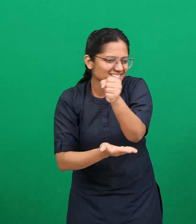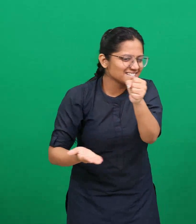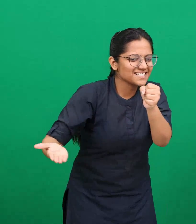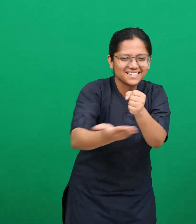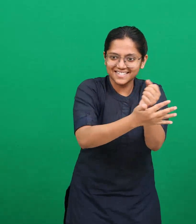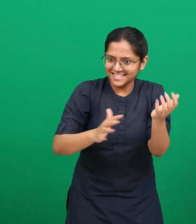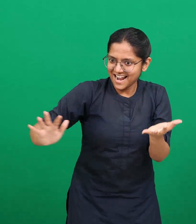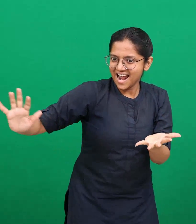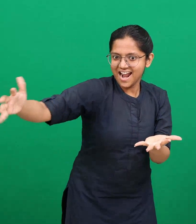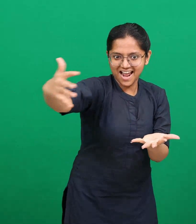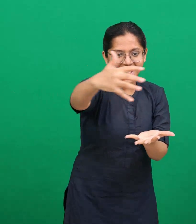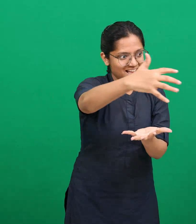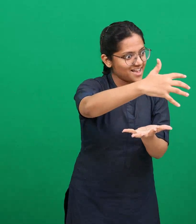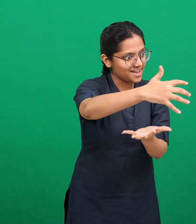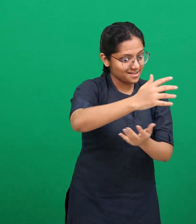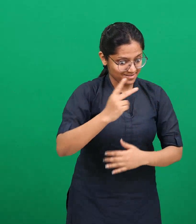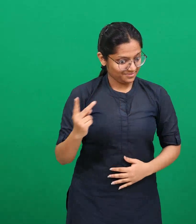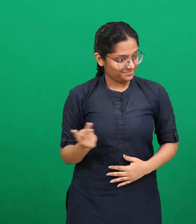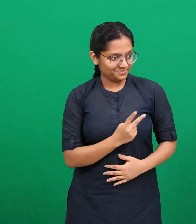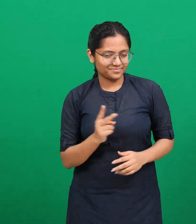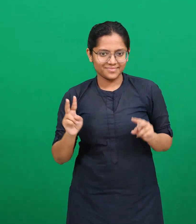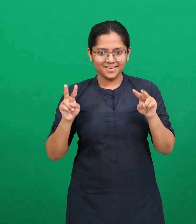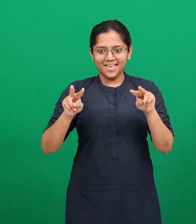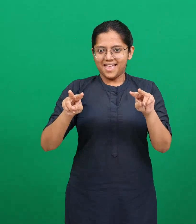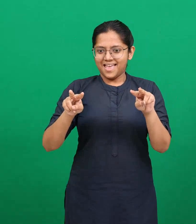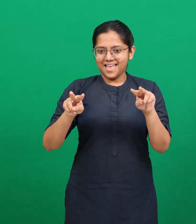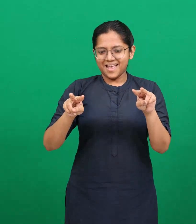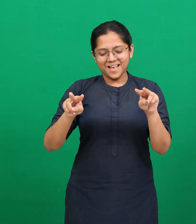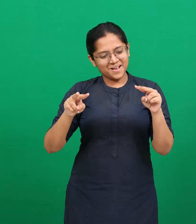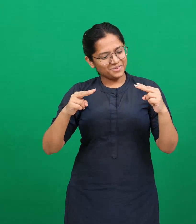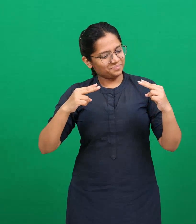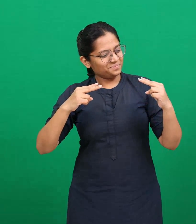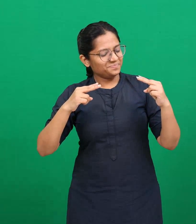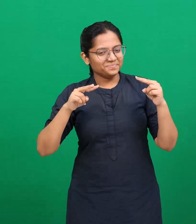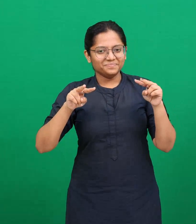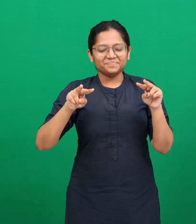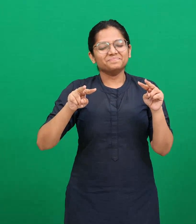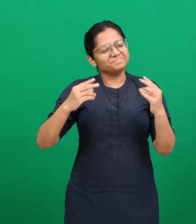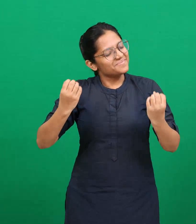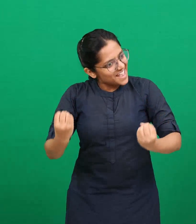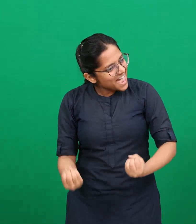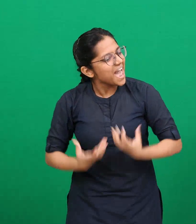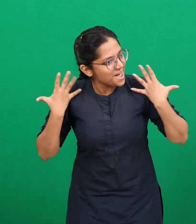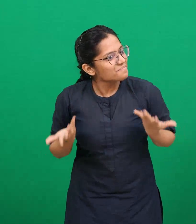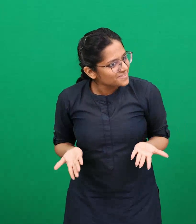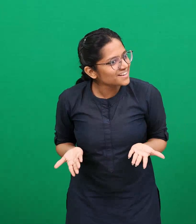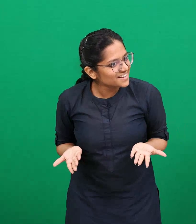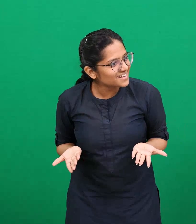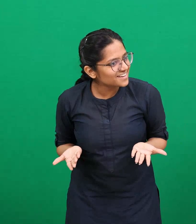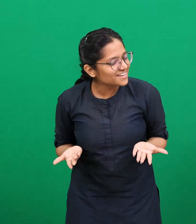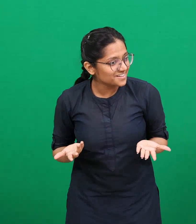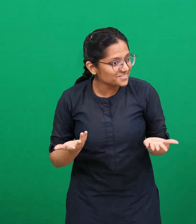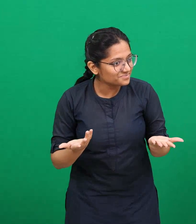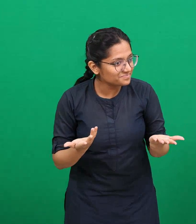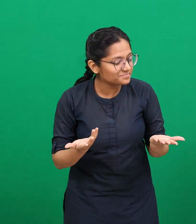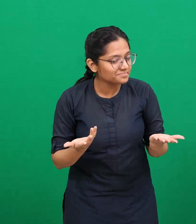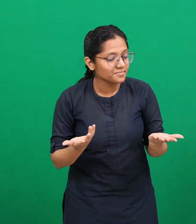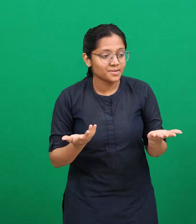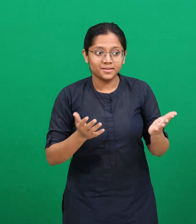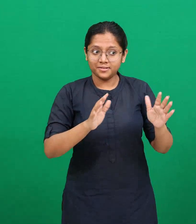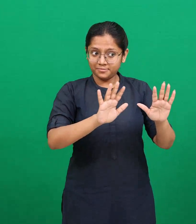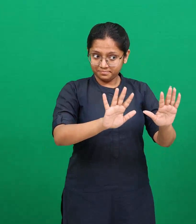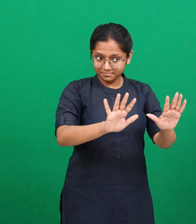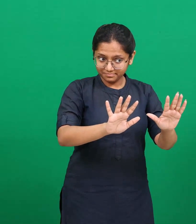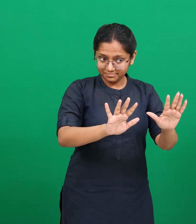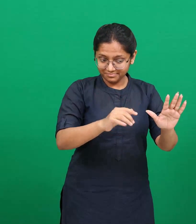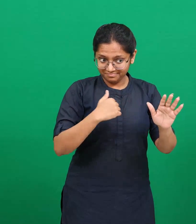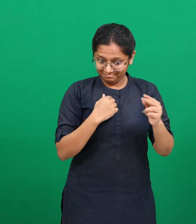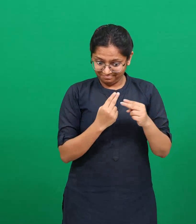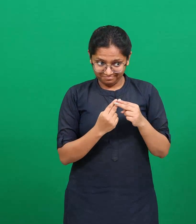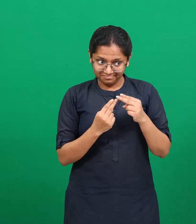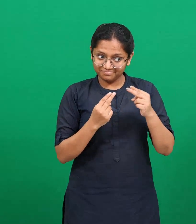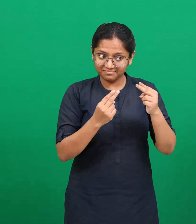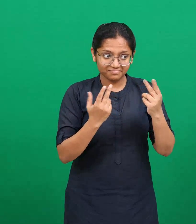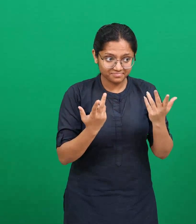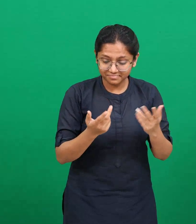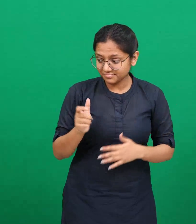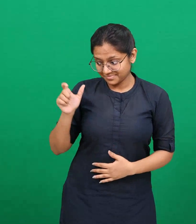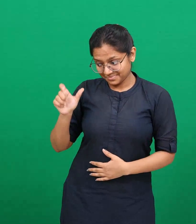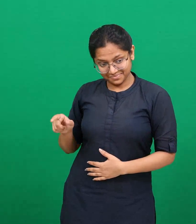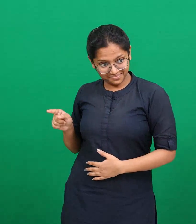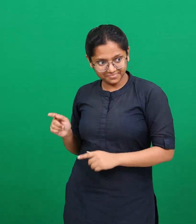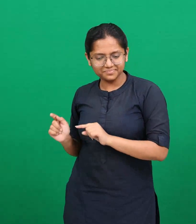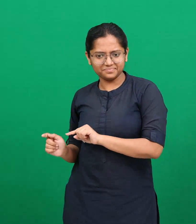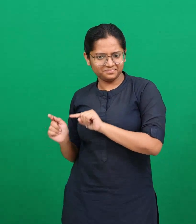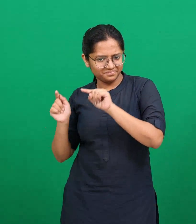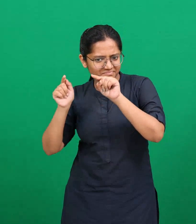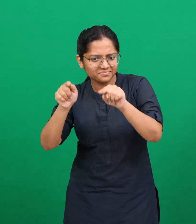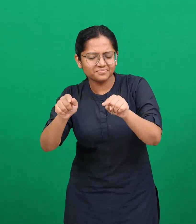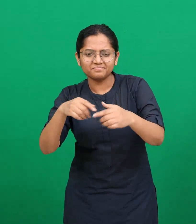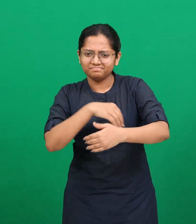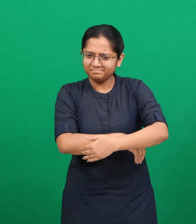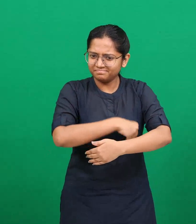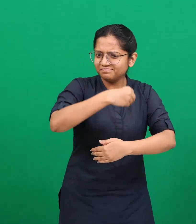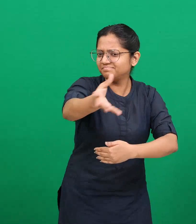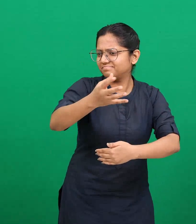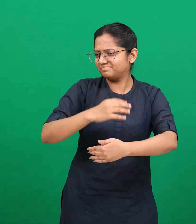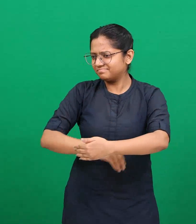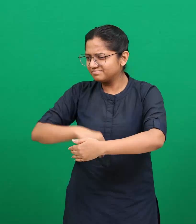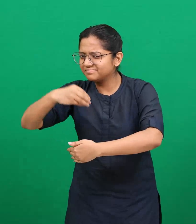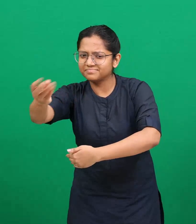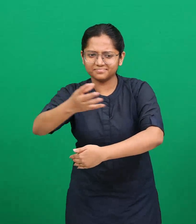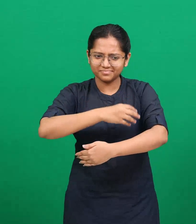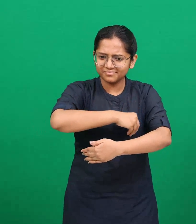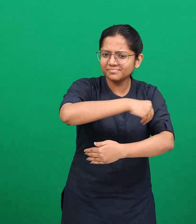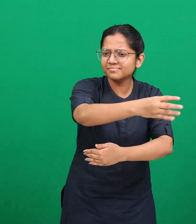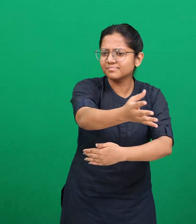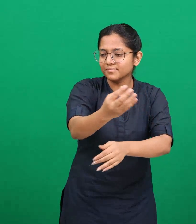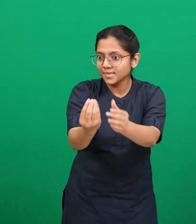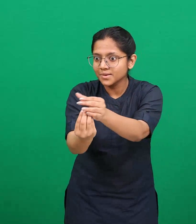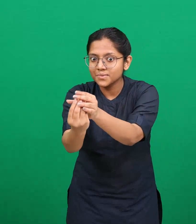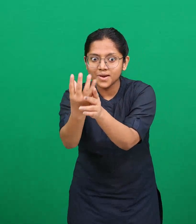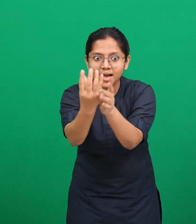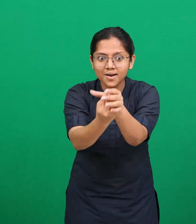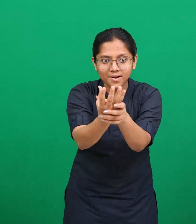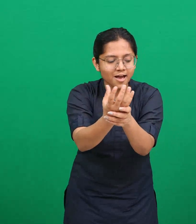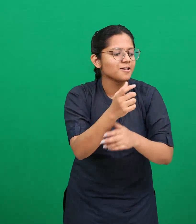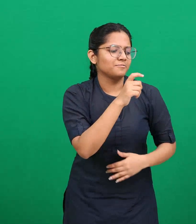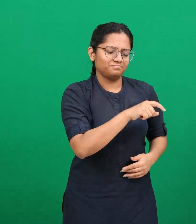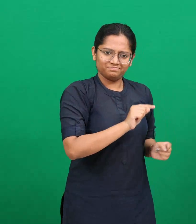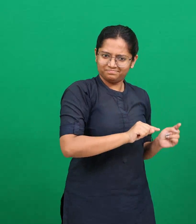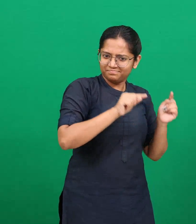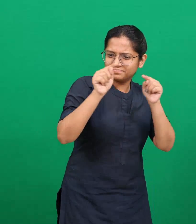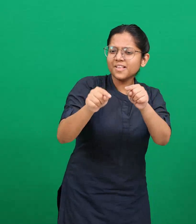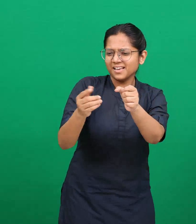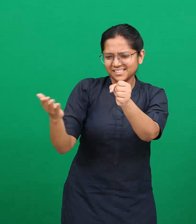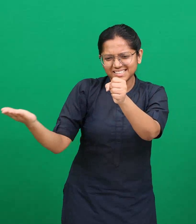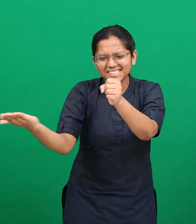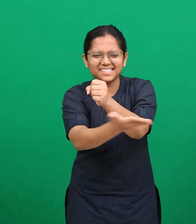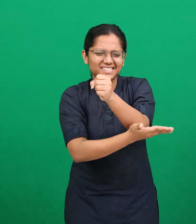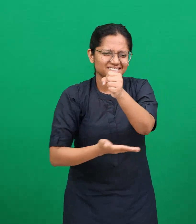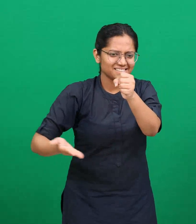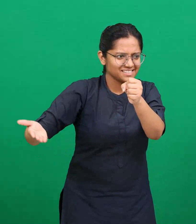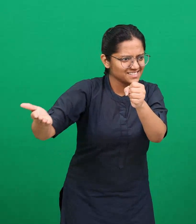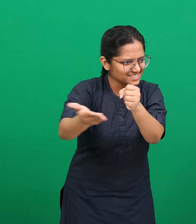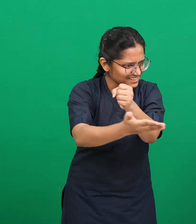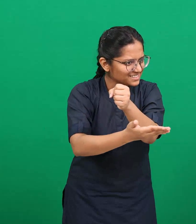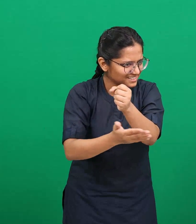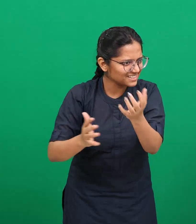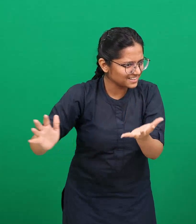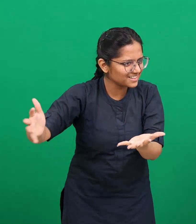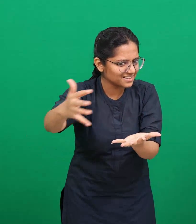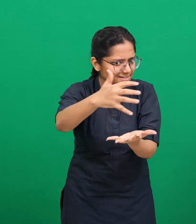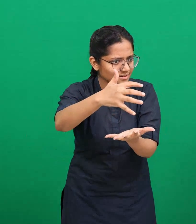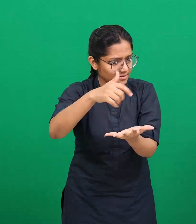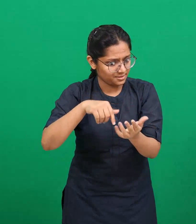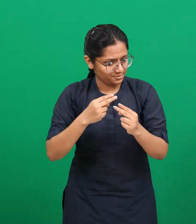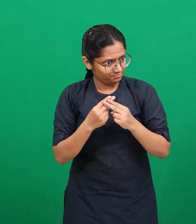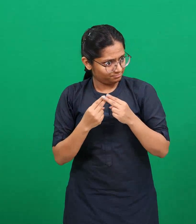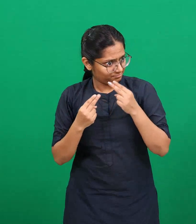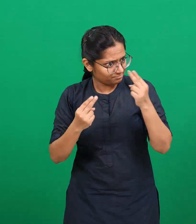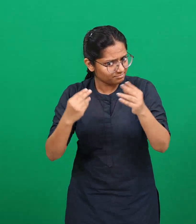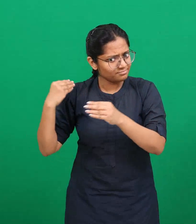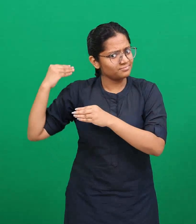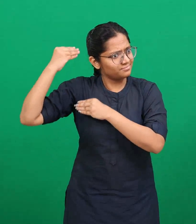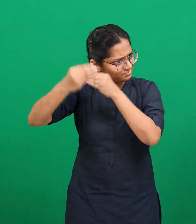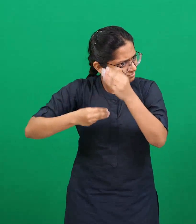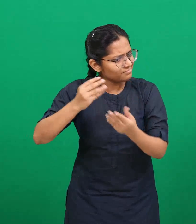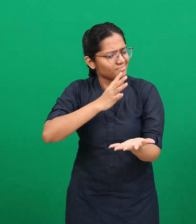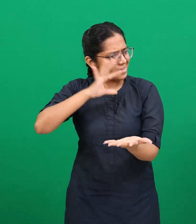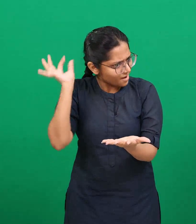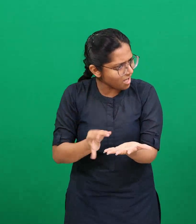For in this case the saying ' One sows and another reaps ' is true.